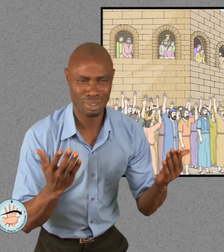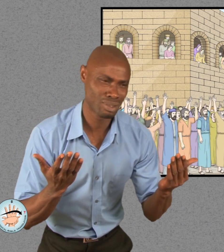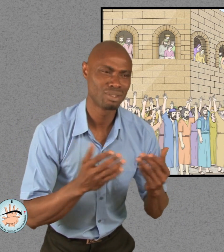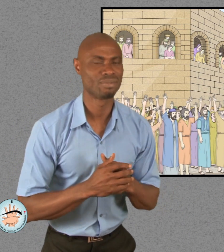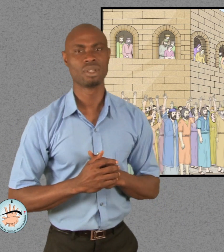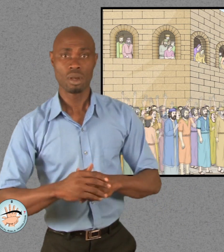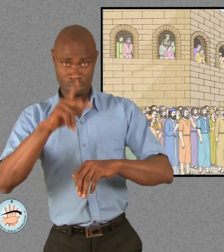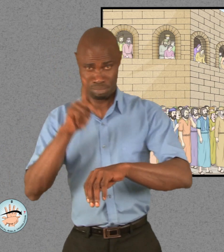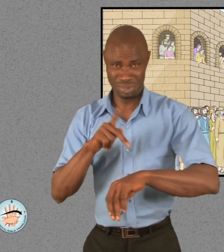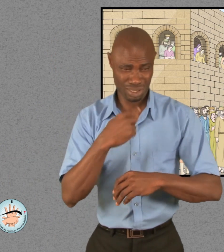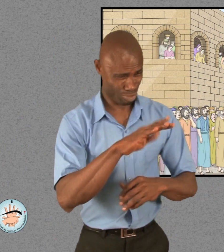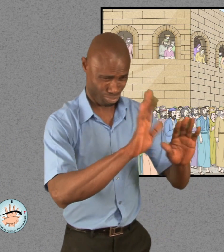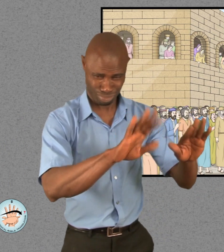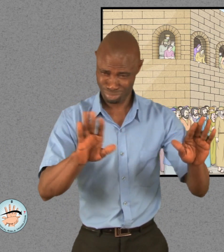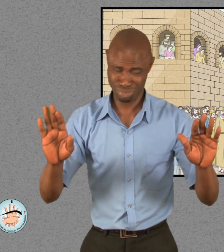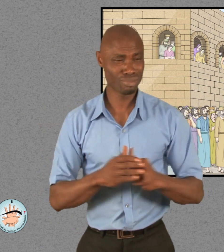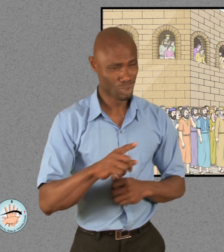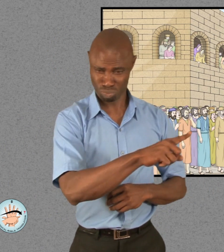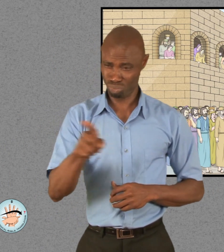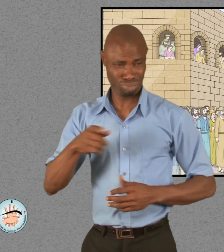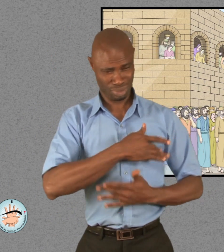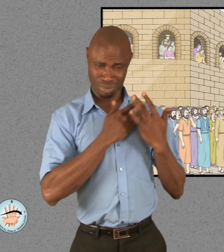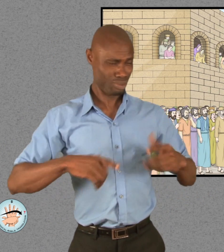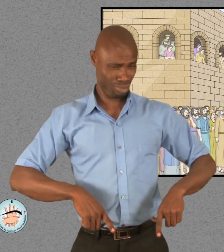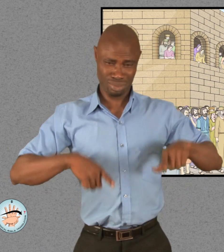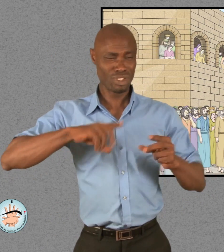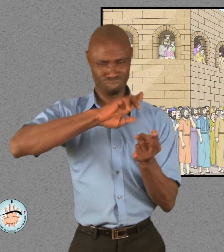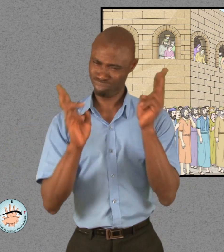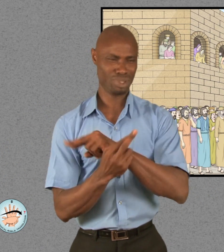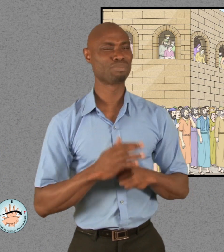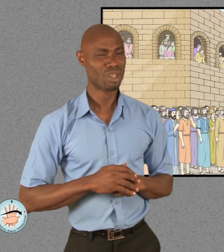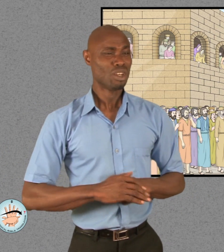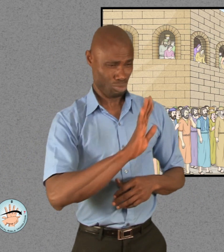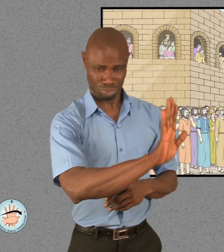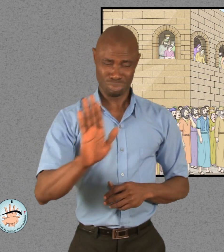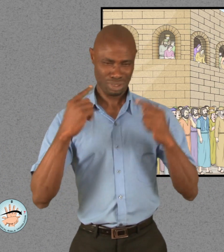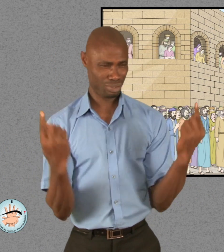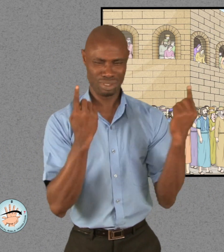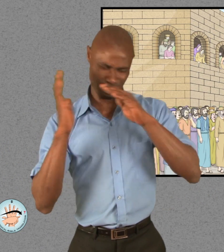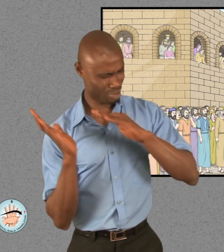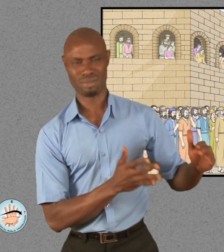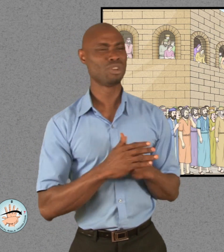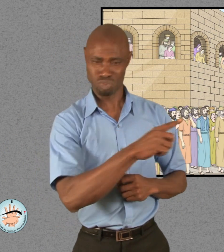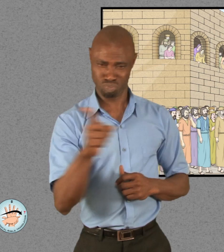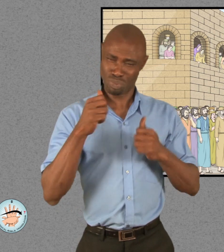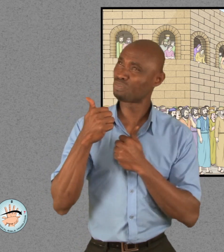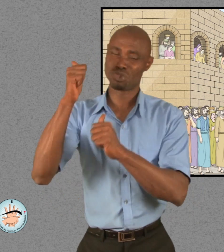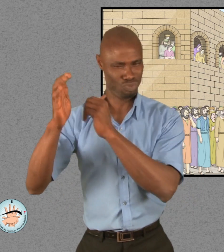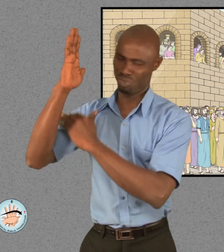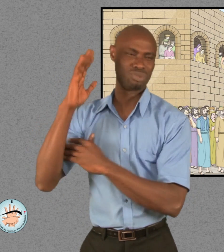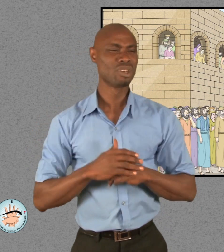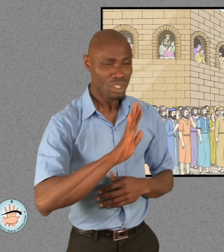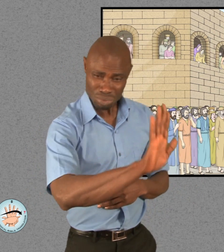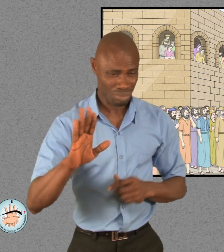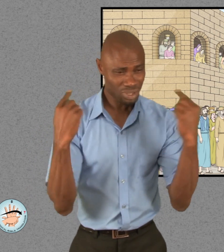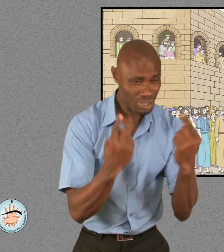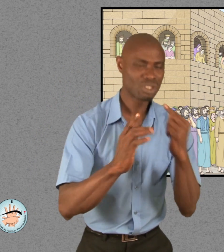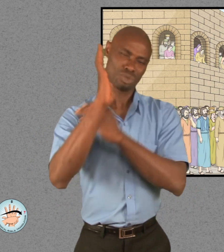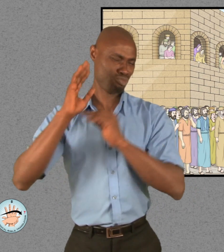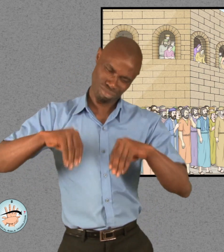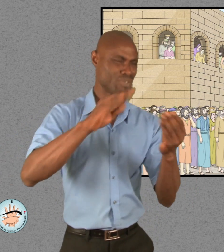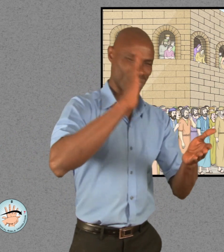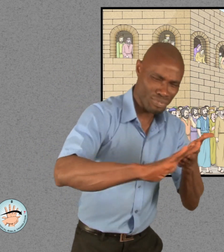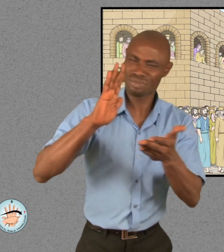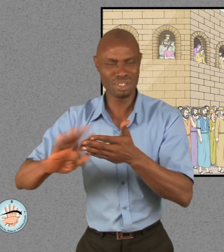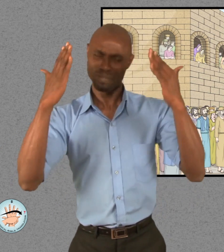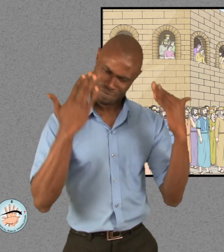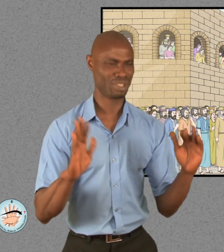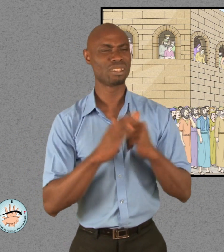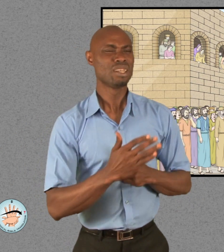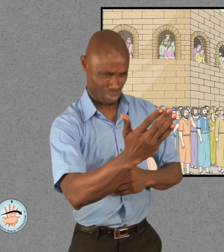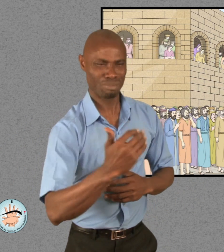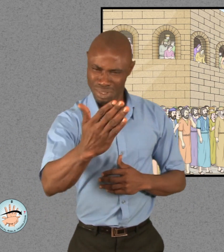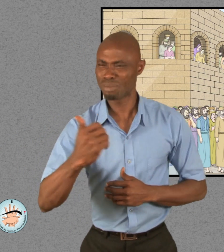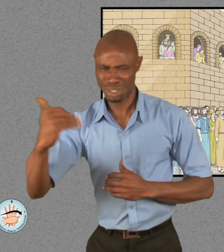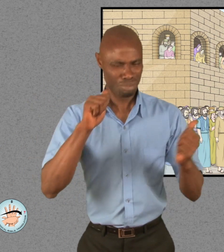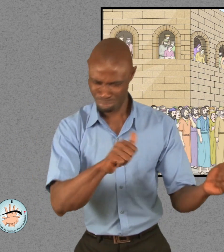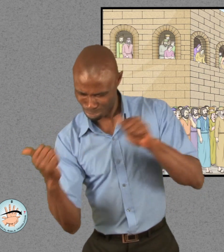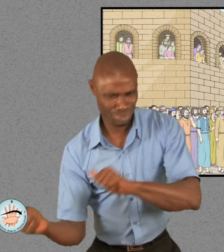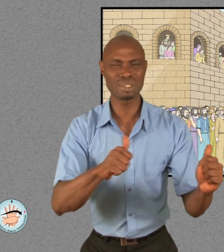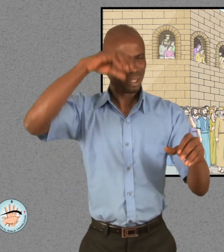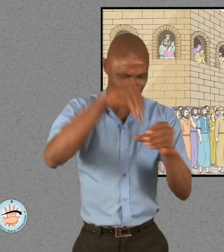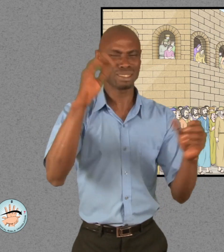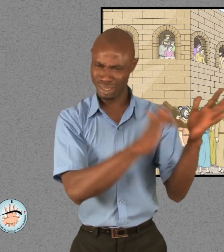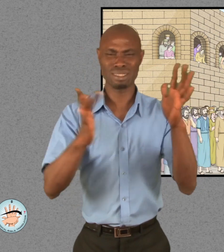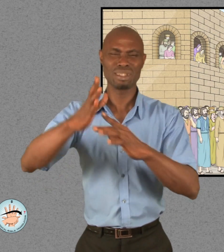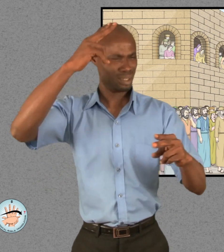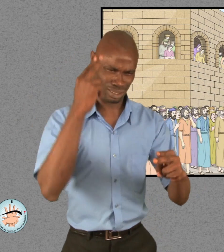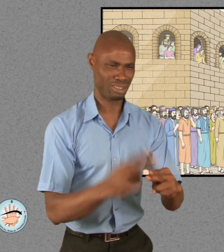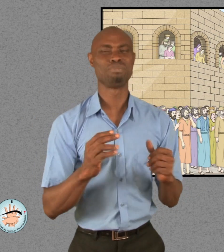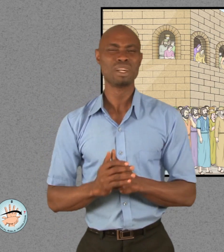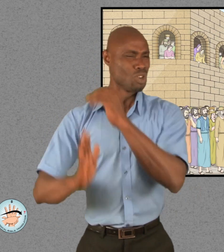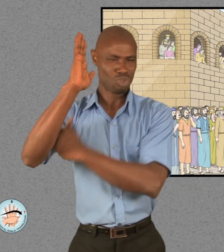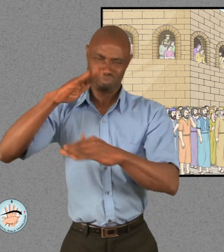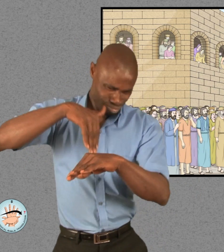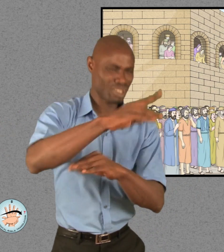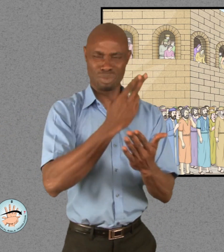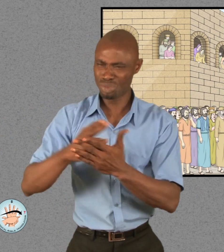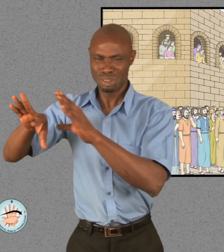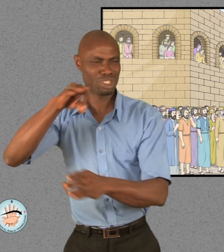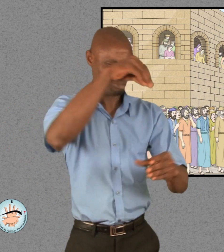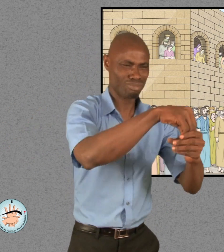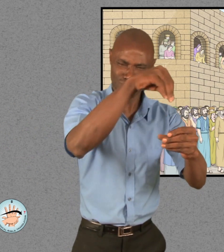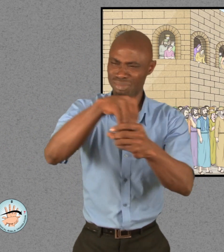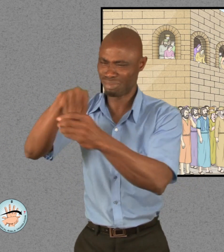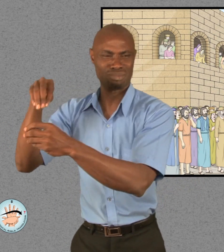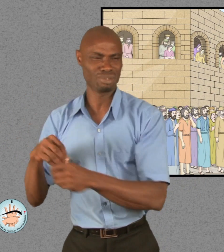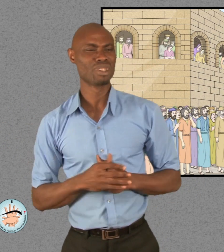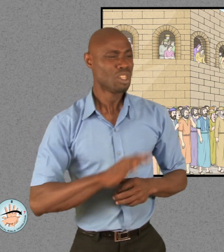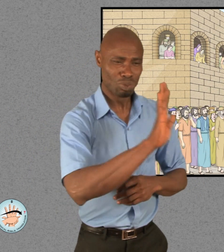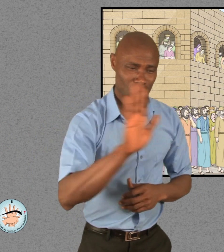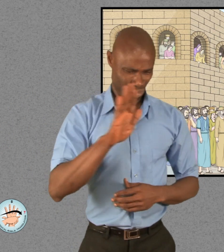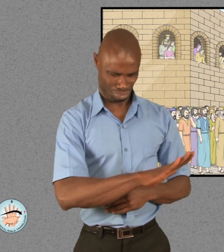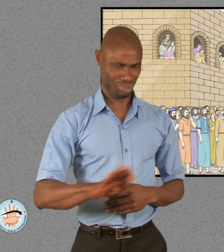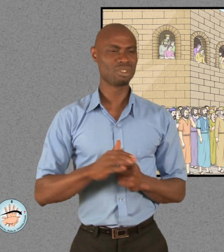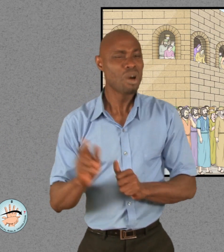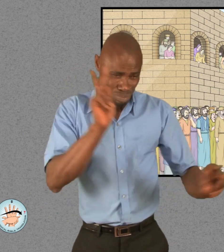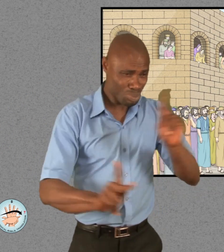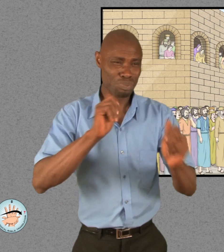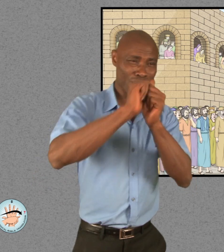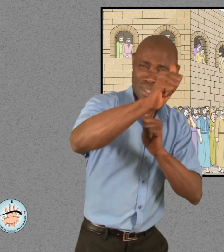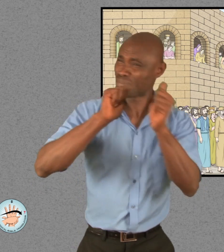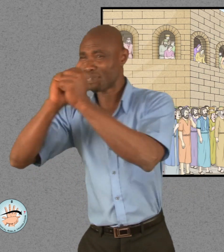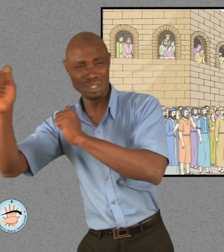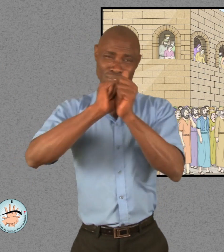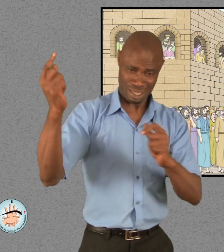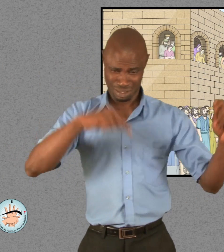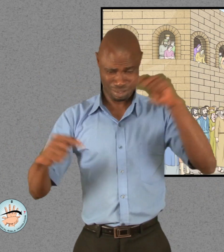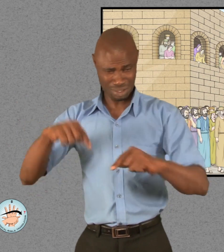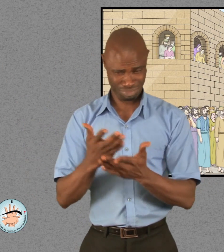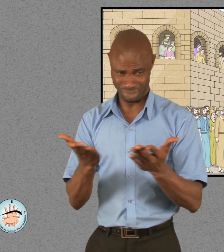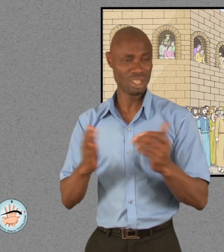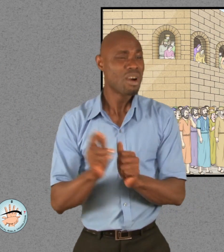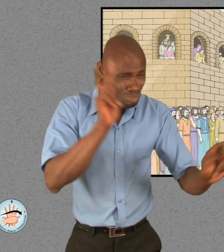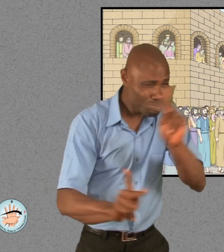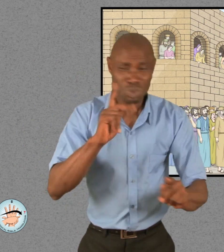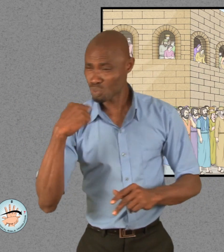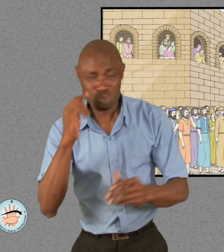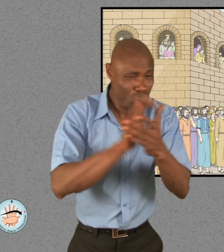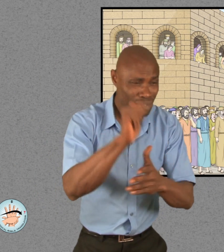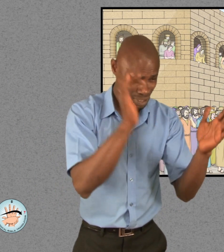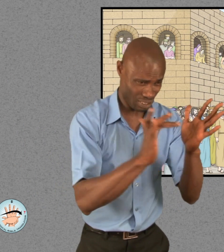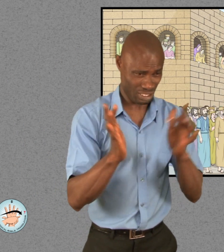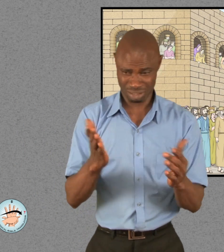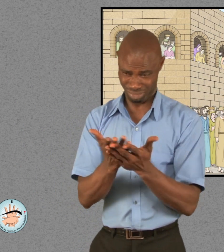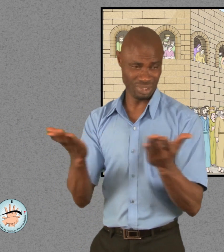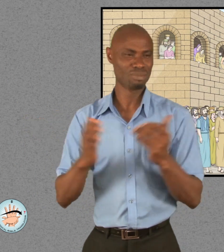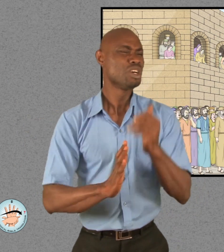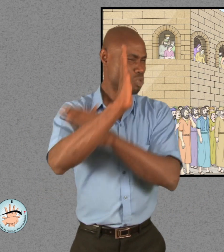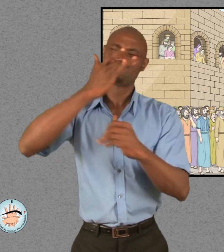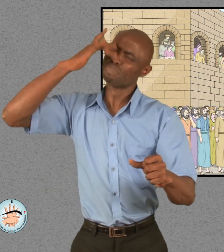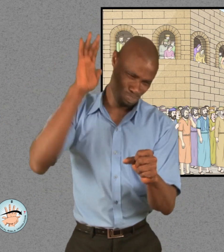Peter replied, “Repent and be baptized, every one of you, in the name of Jesus Christ for the forgiveness of your sins, and you will receive the gift of the Holy Spirit.